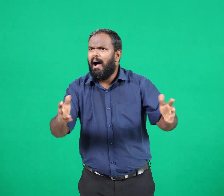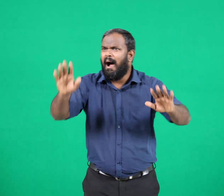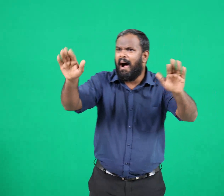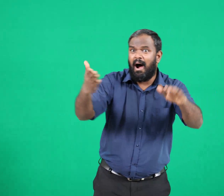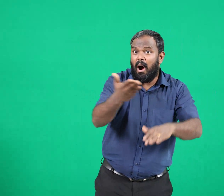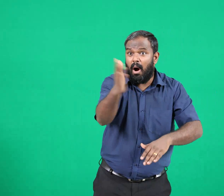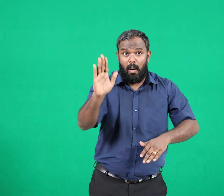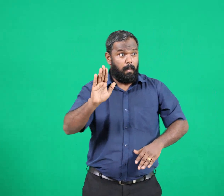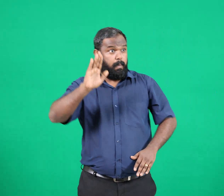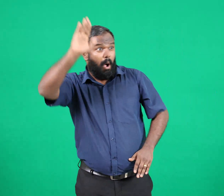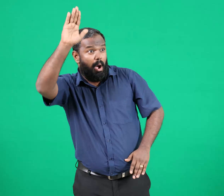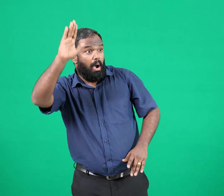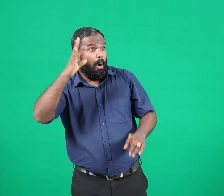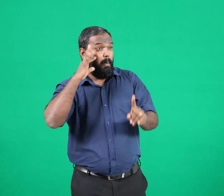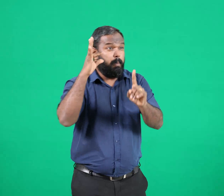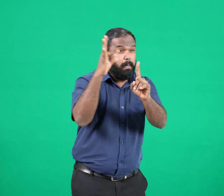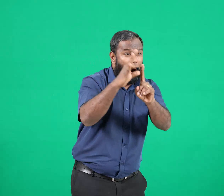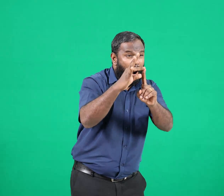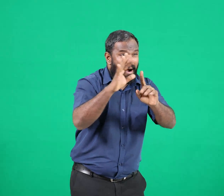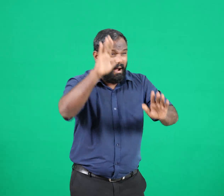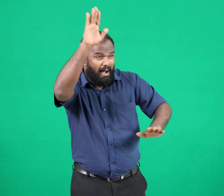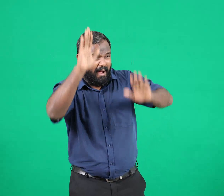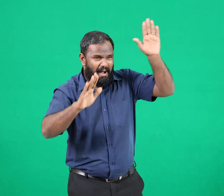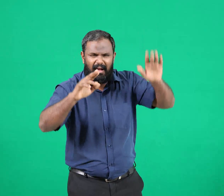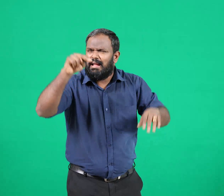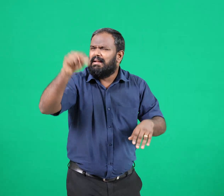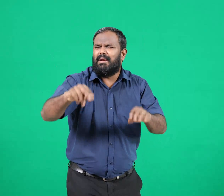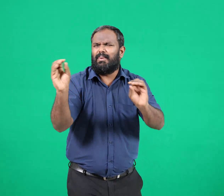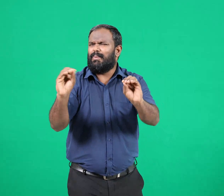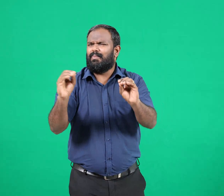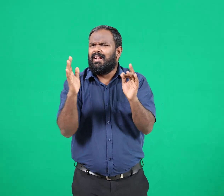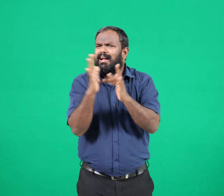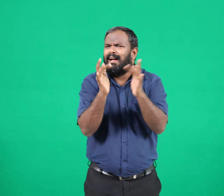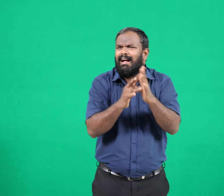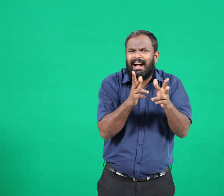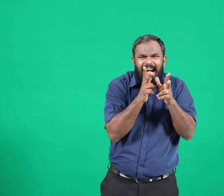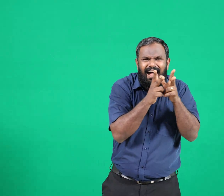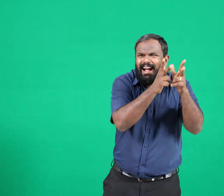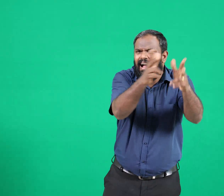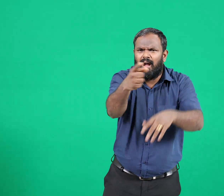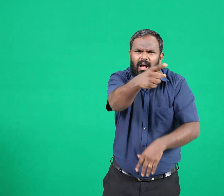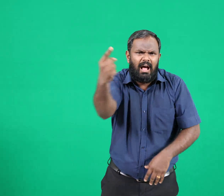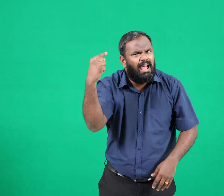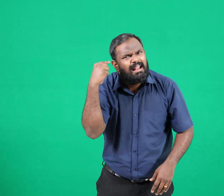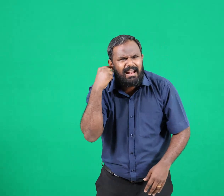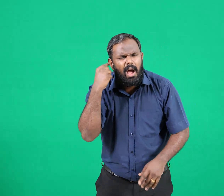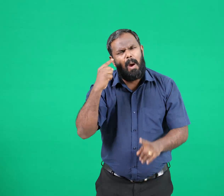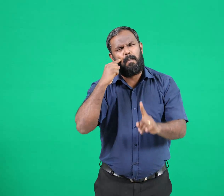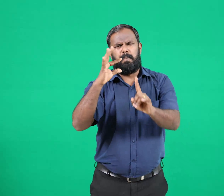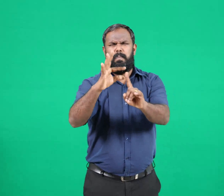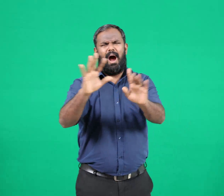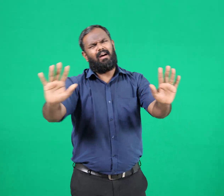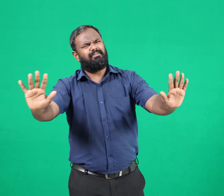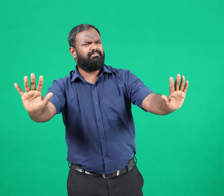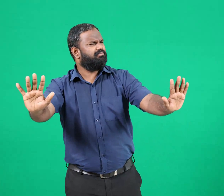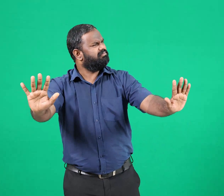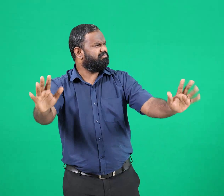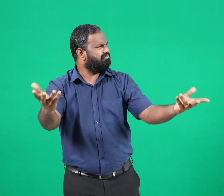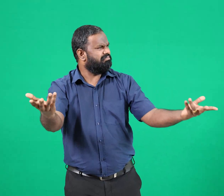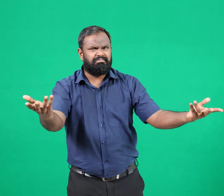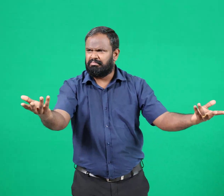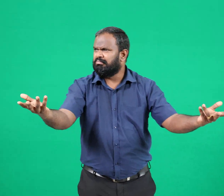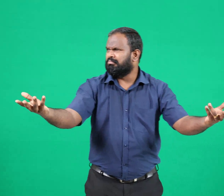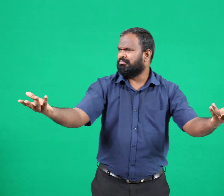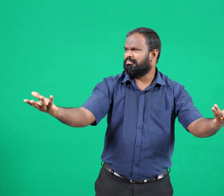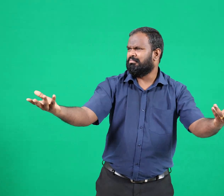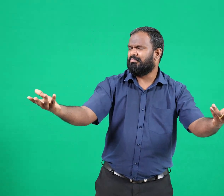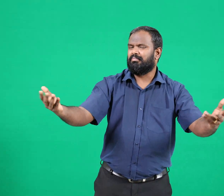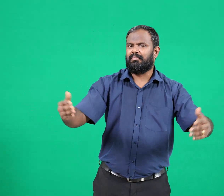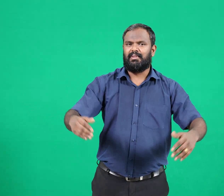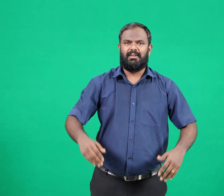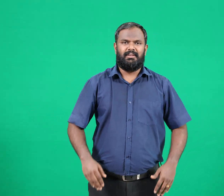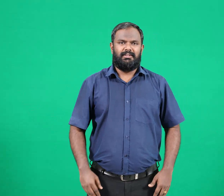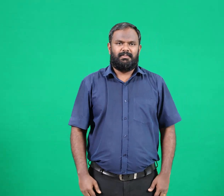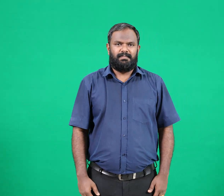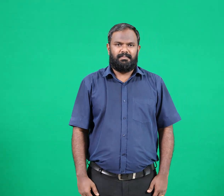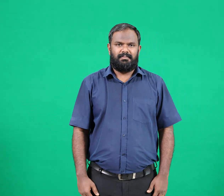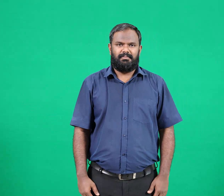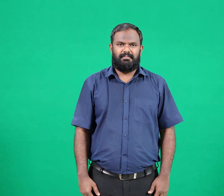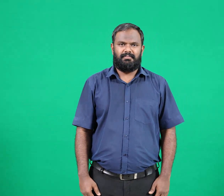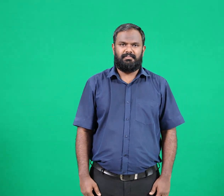" We have heard it for ourselves from His own lips."